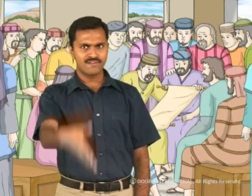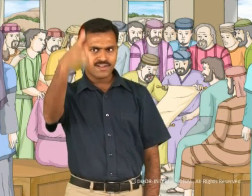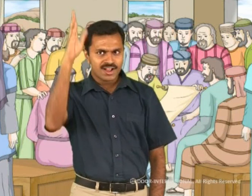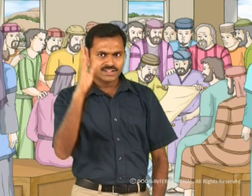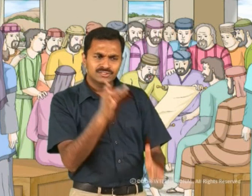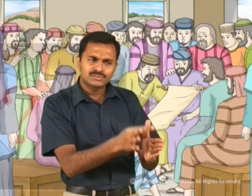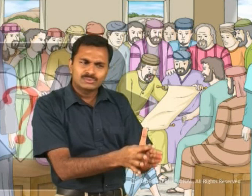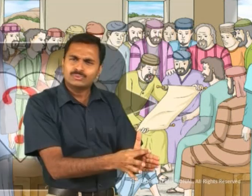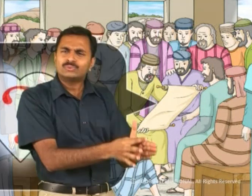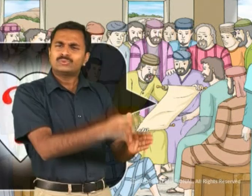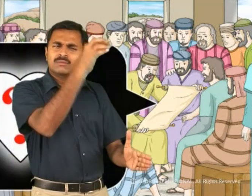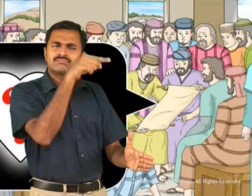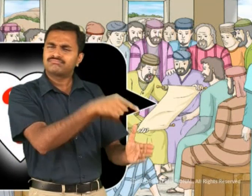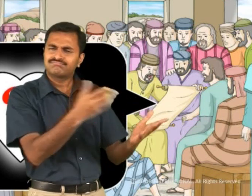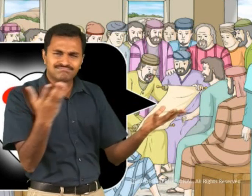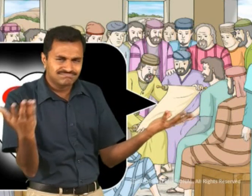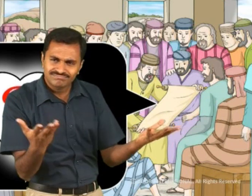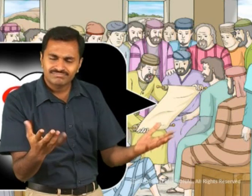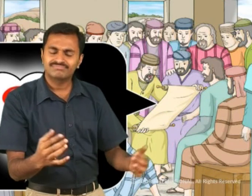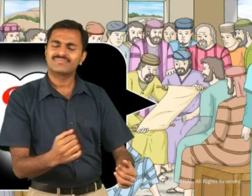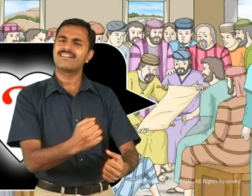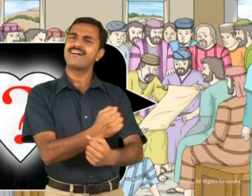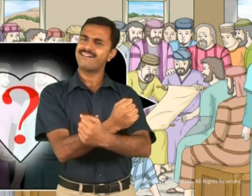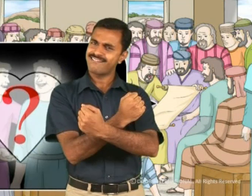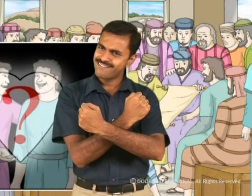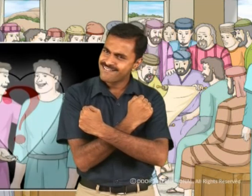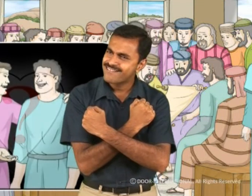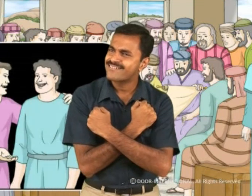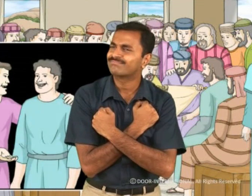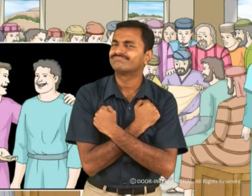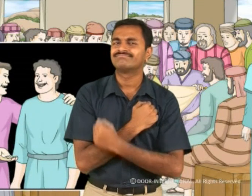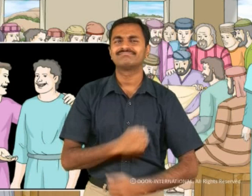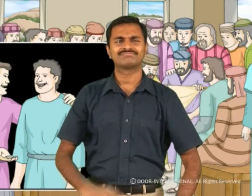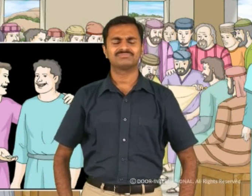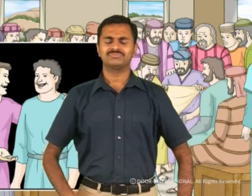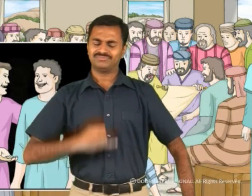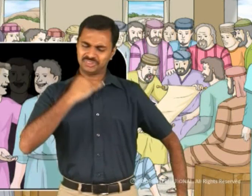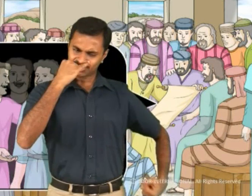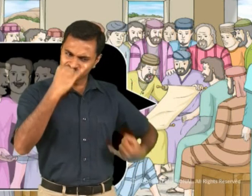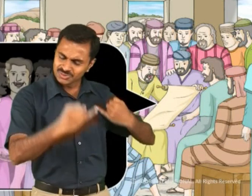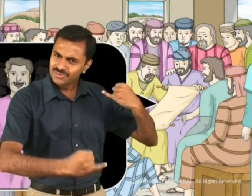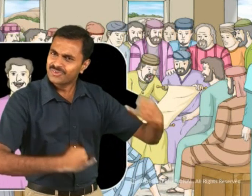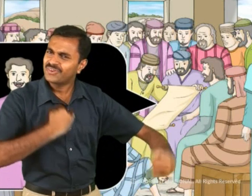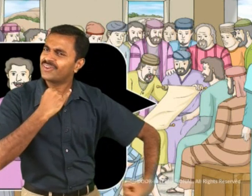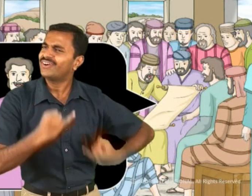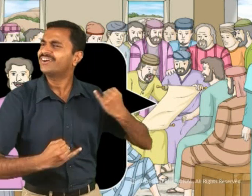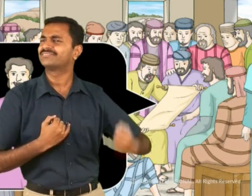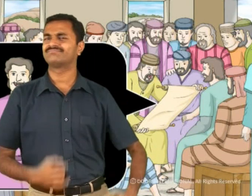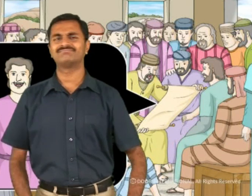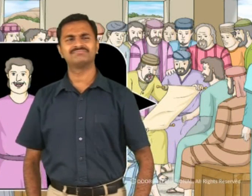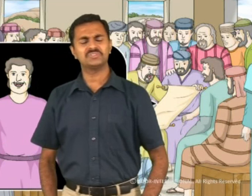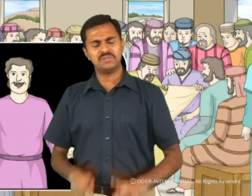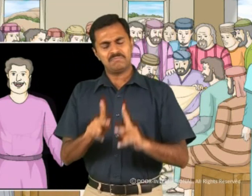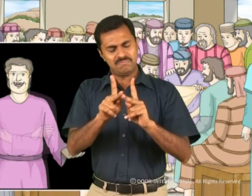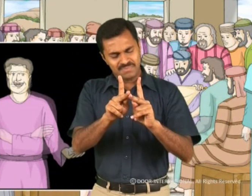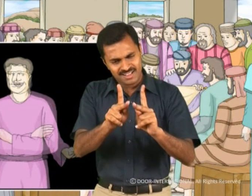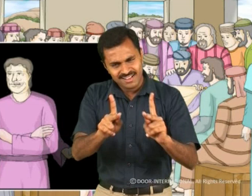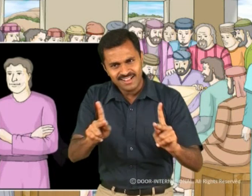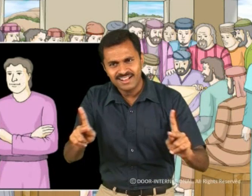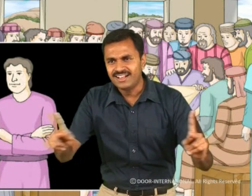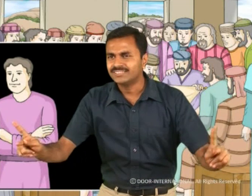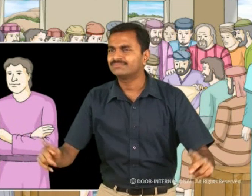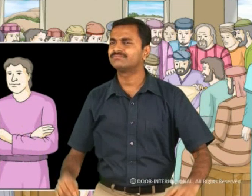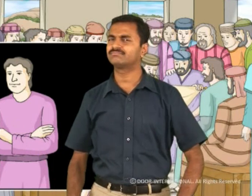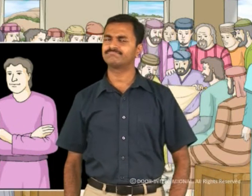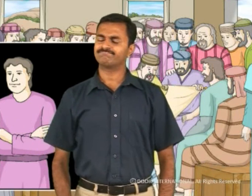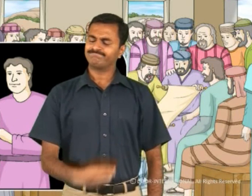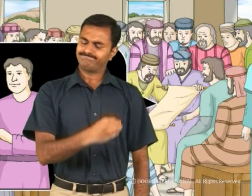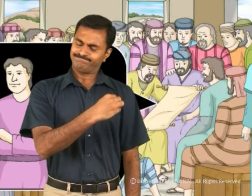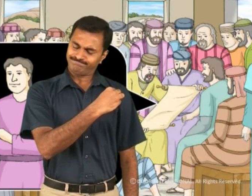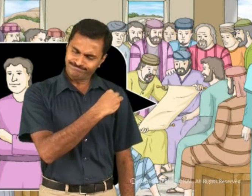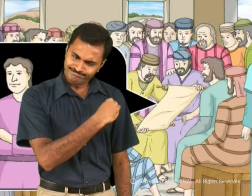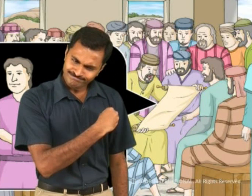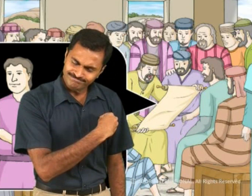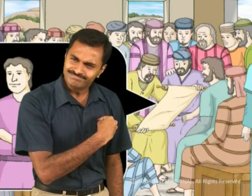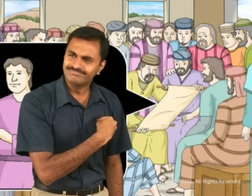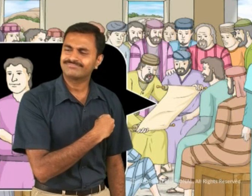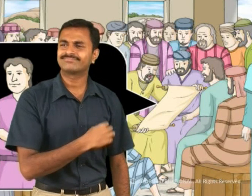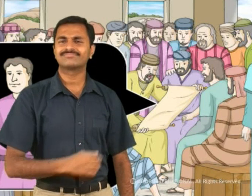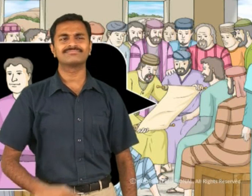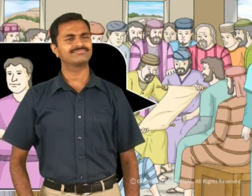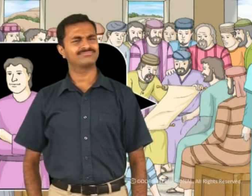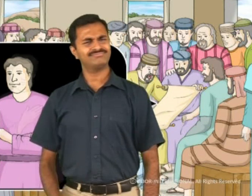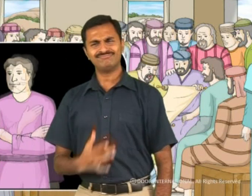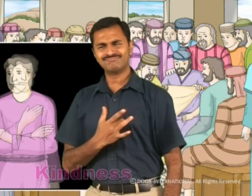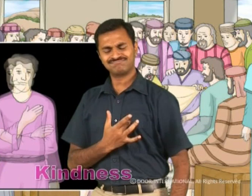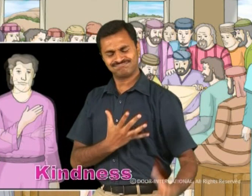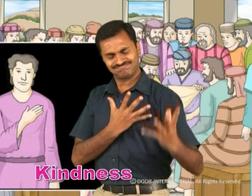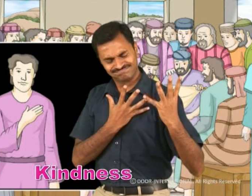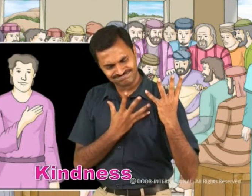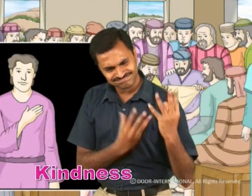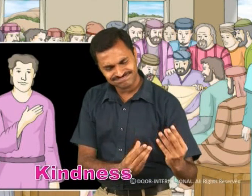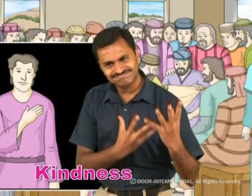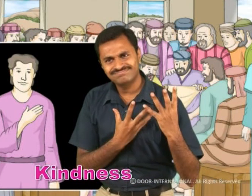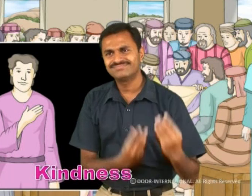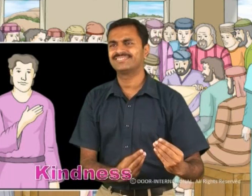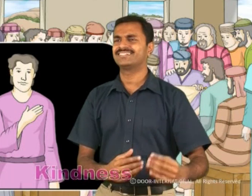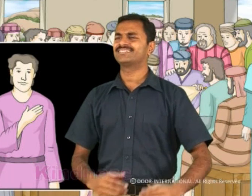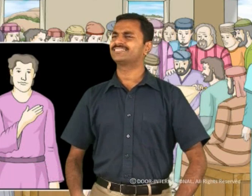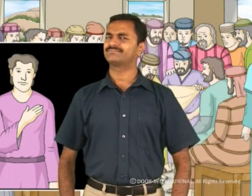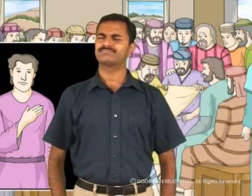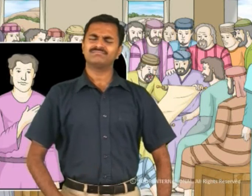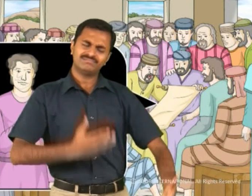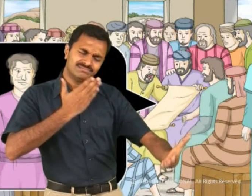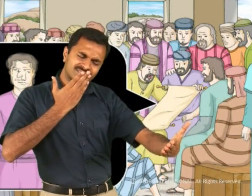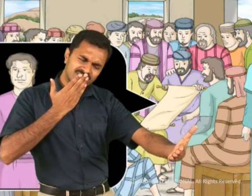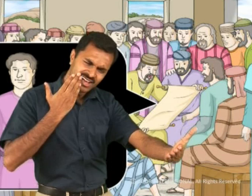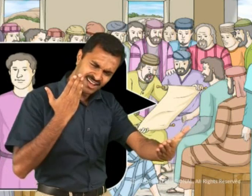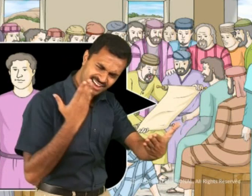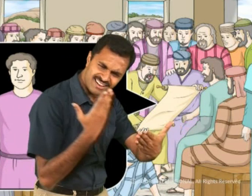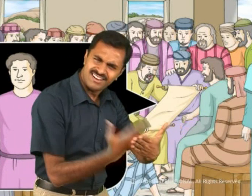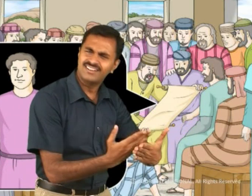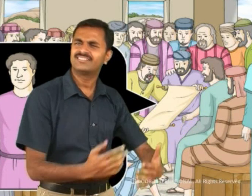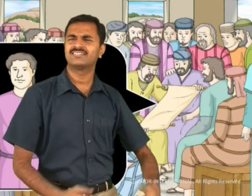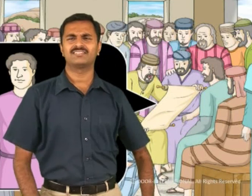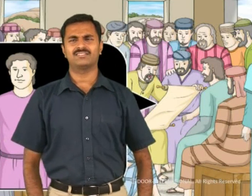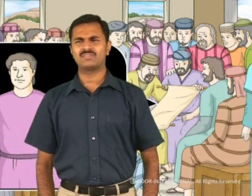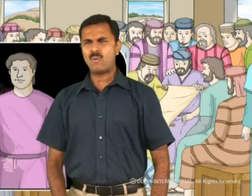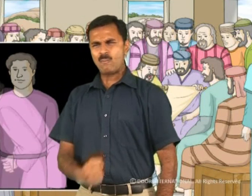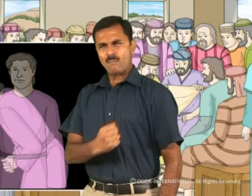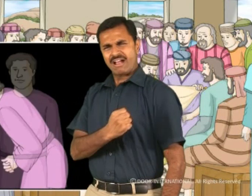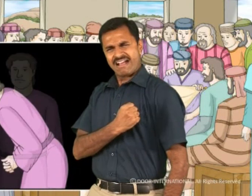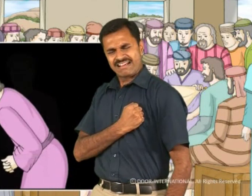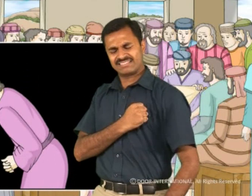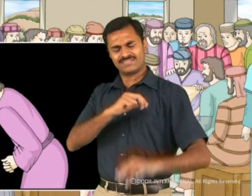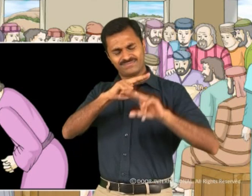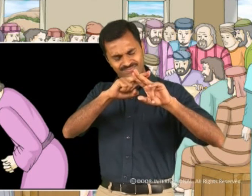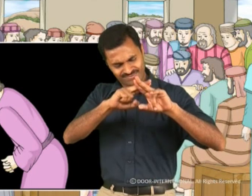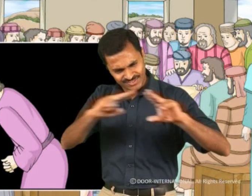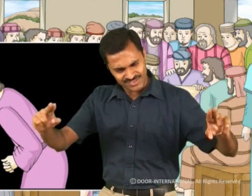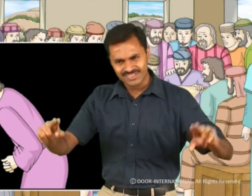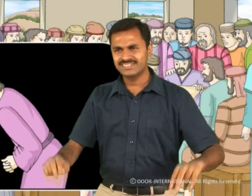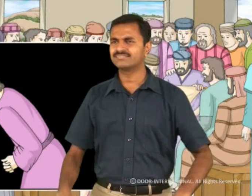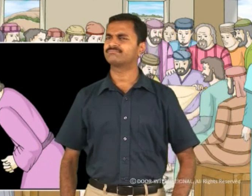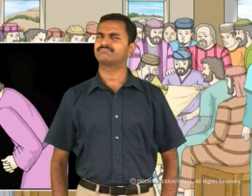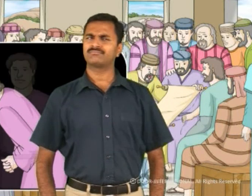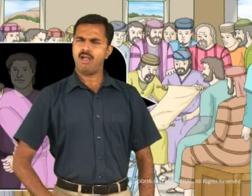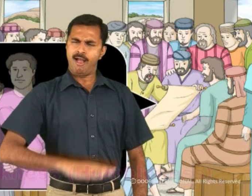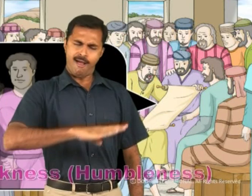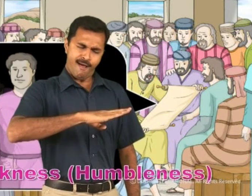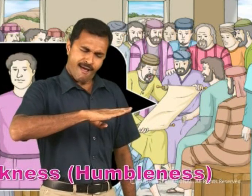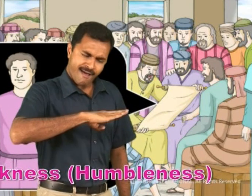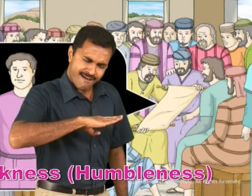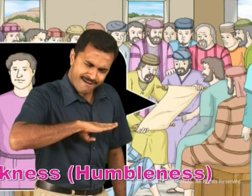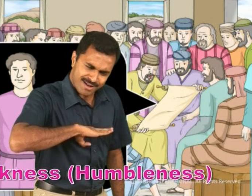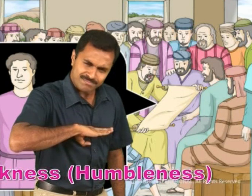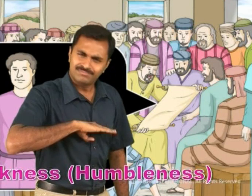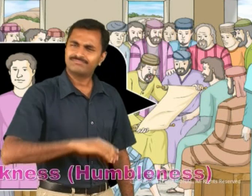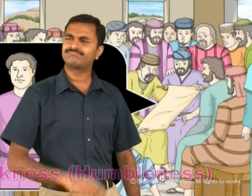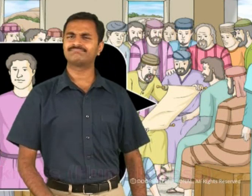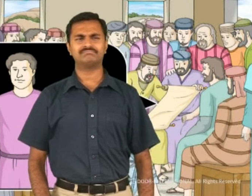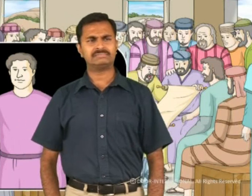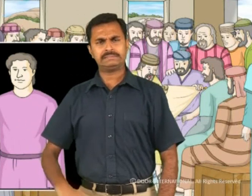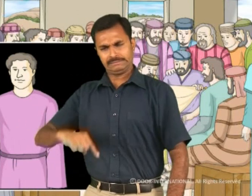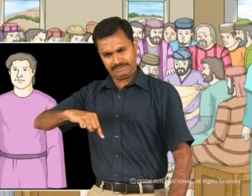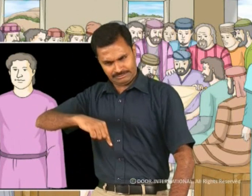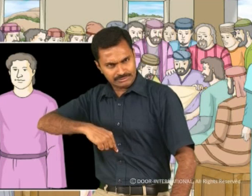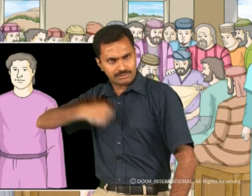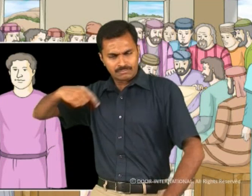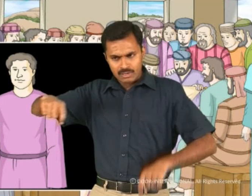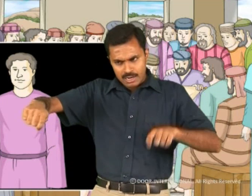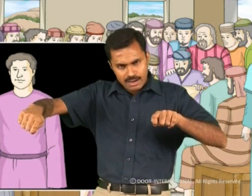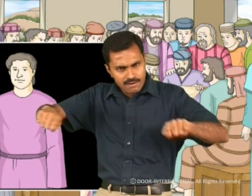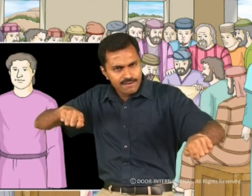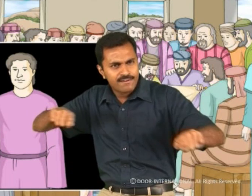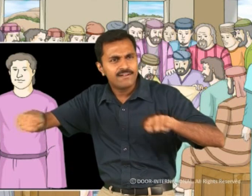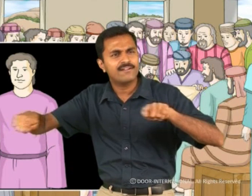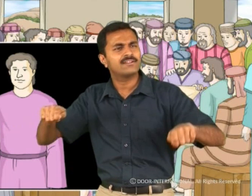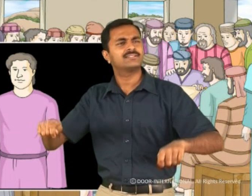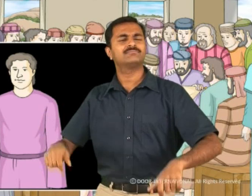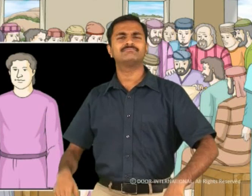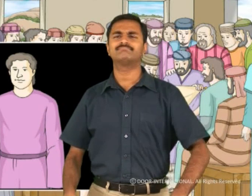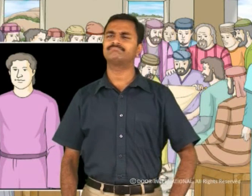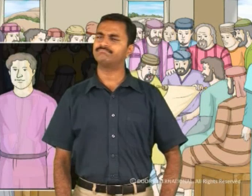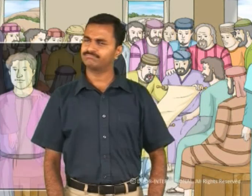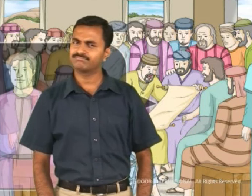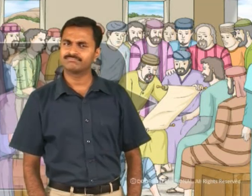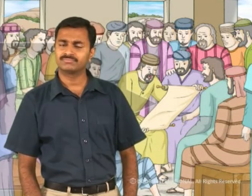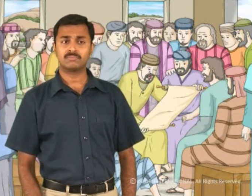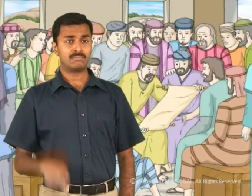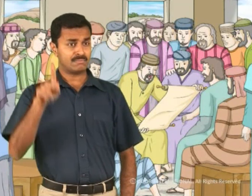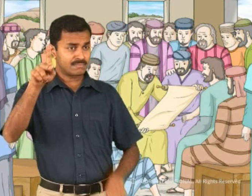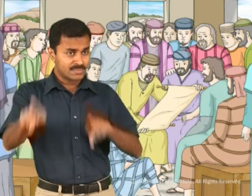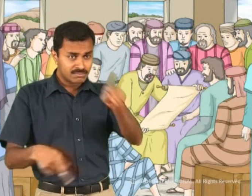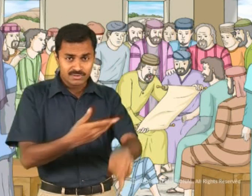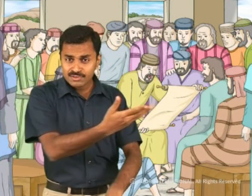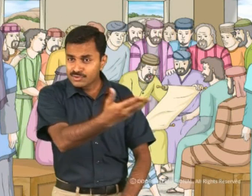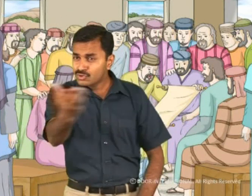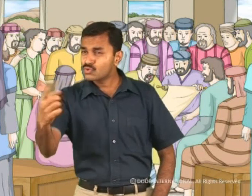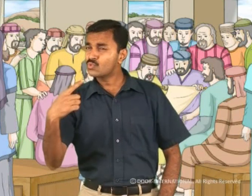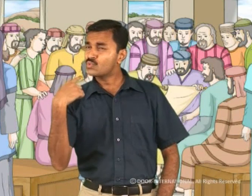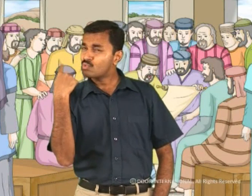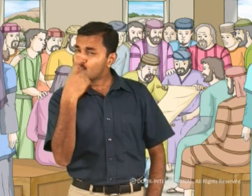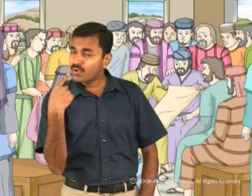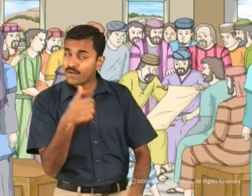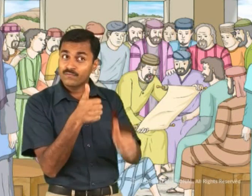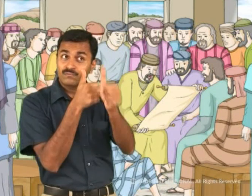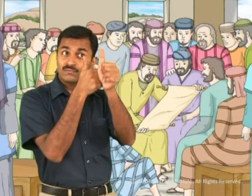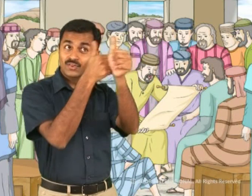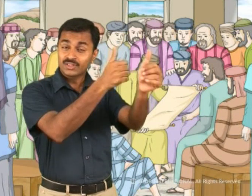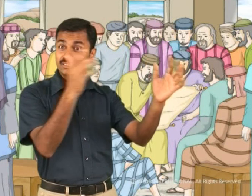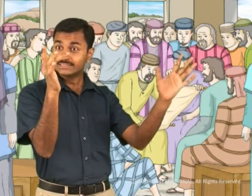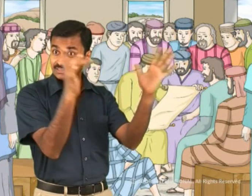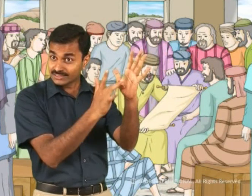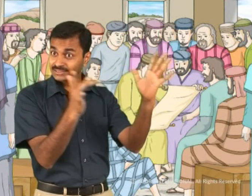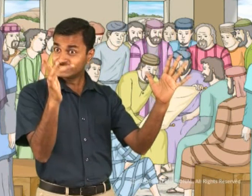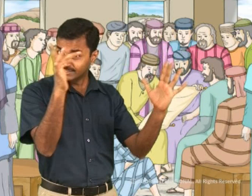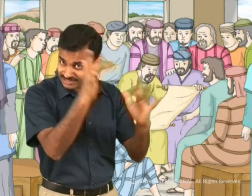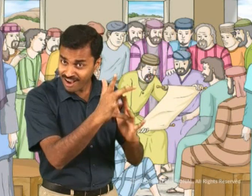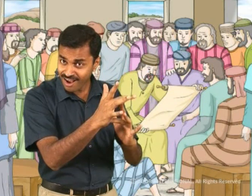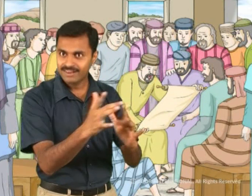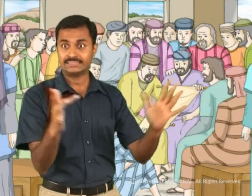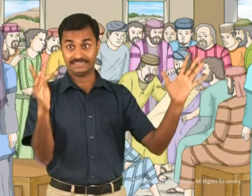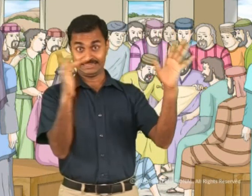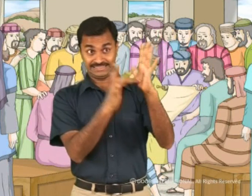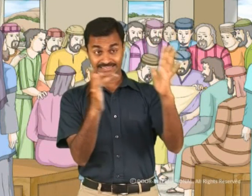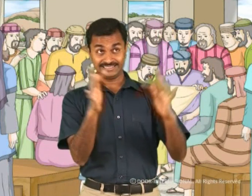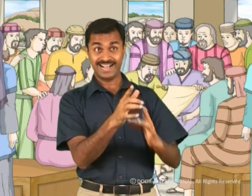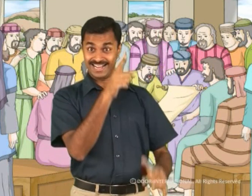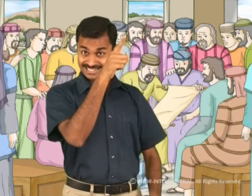But the fruit of the Spirit is love, joy, peace, patience, kindness, goodness, faithfulness, gentleness, and self-control.